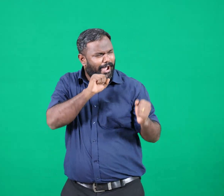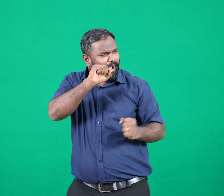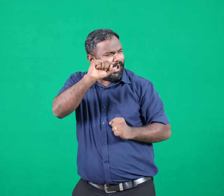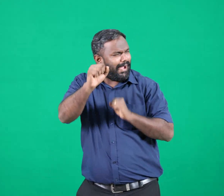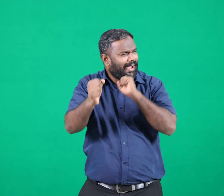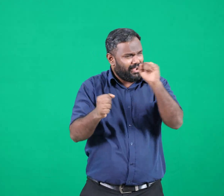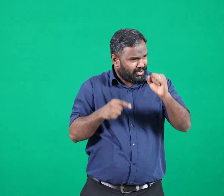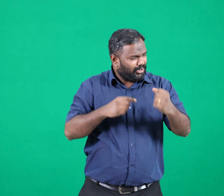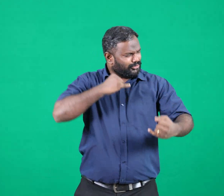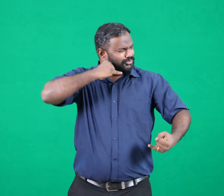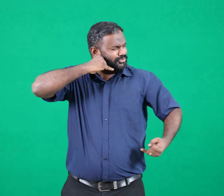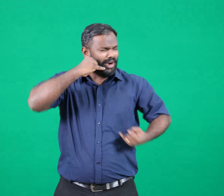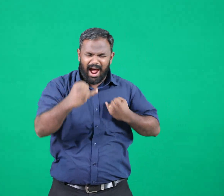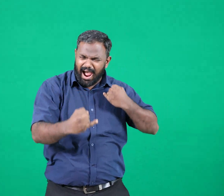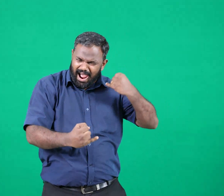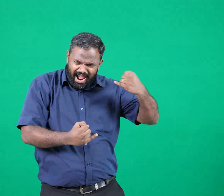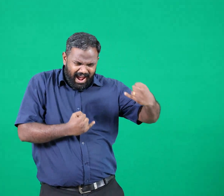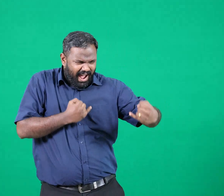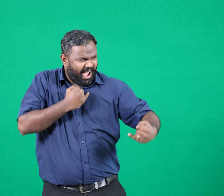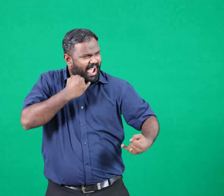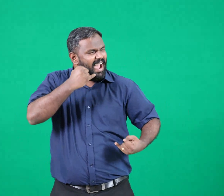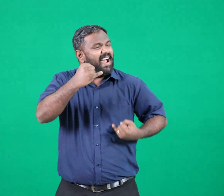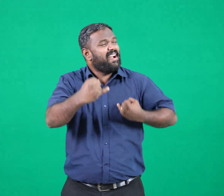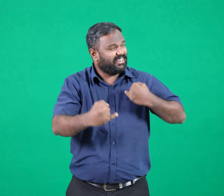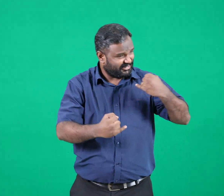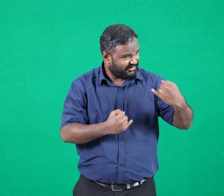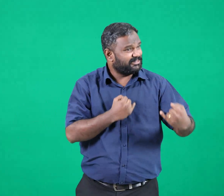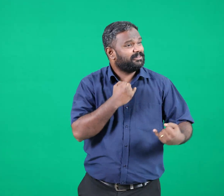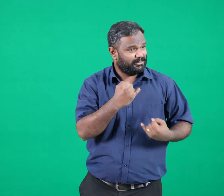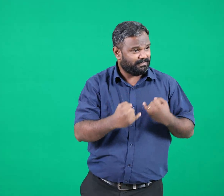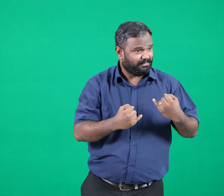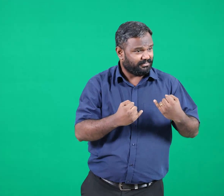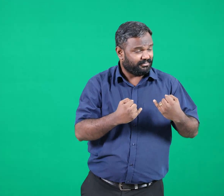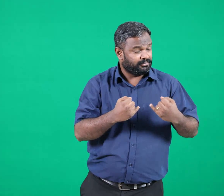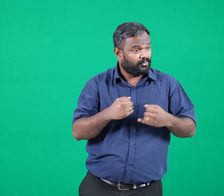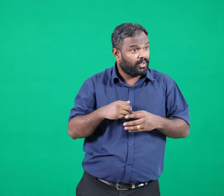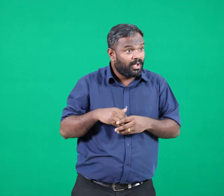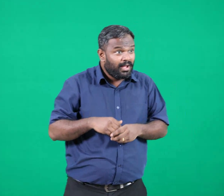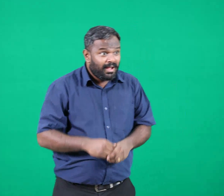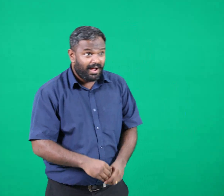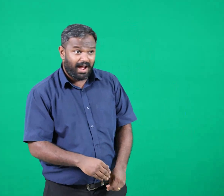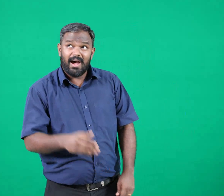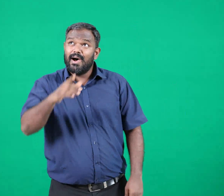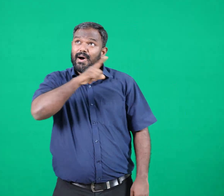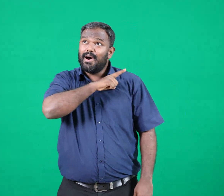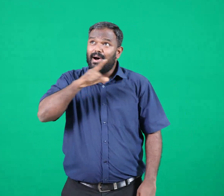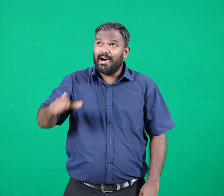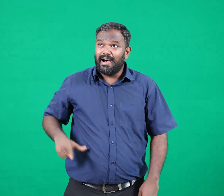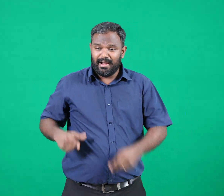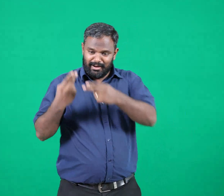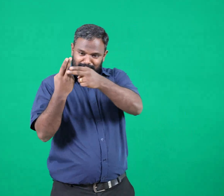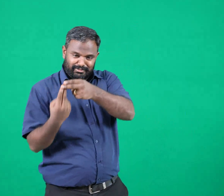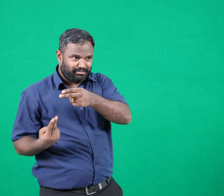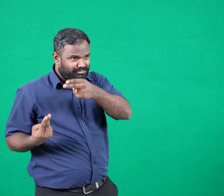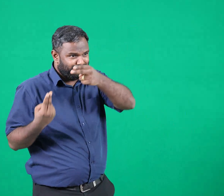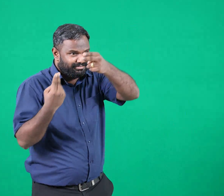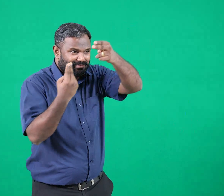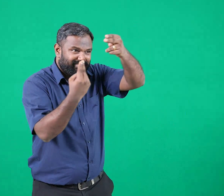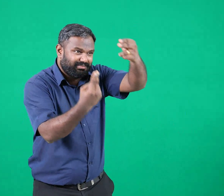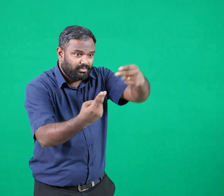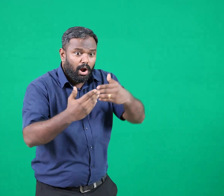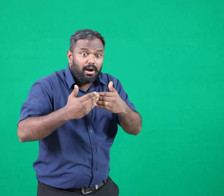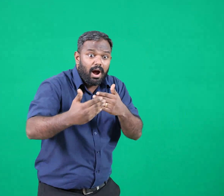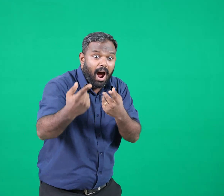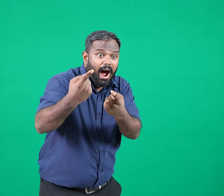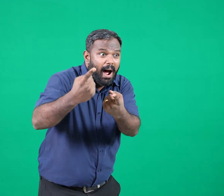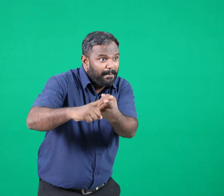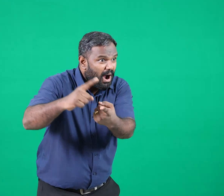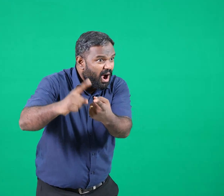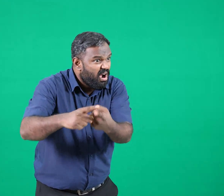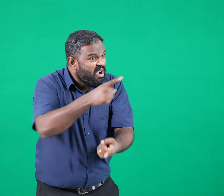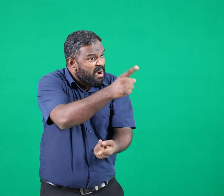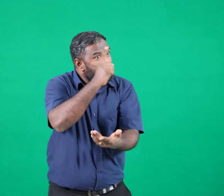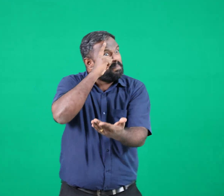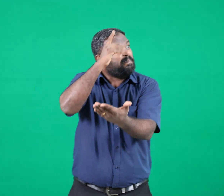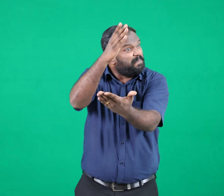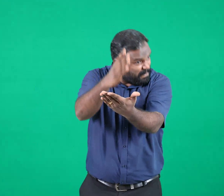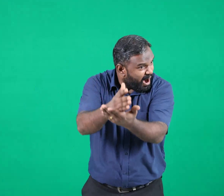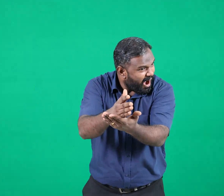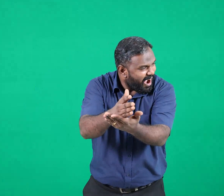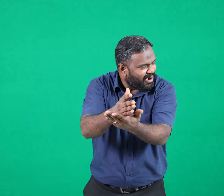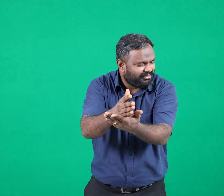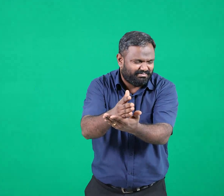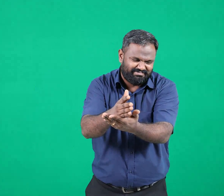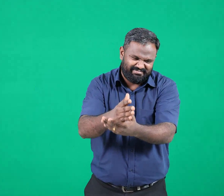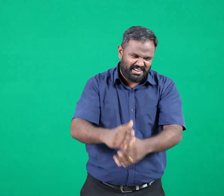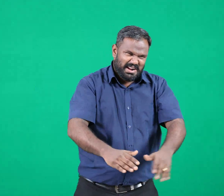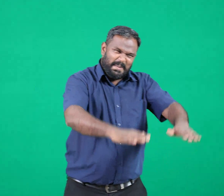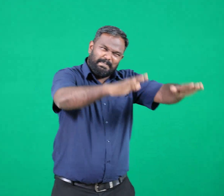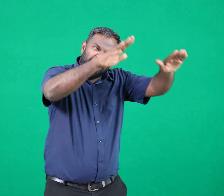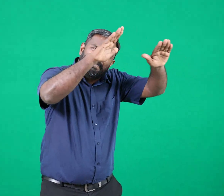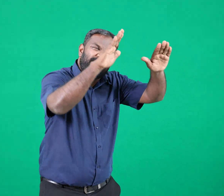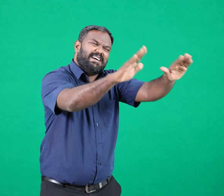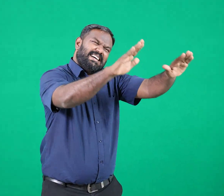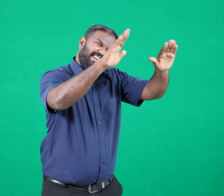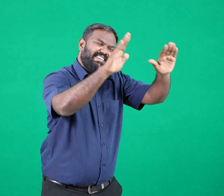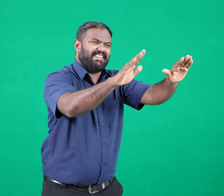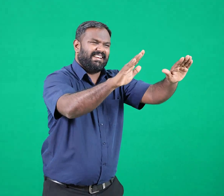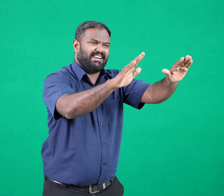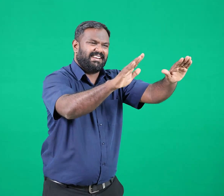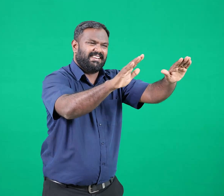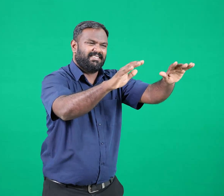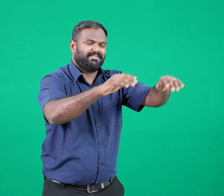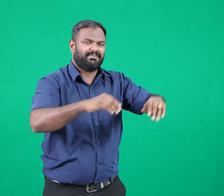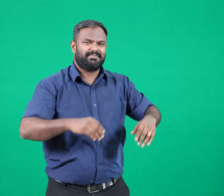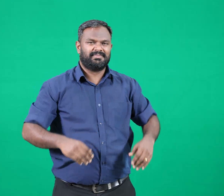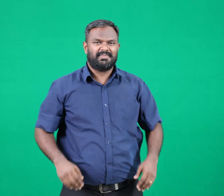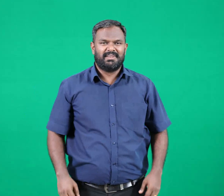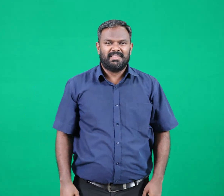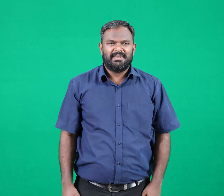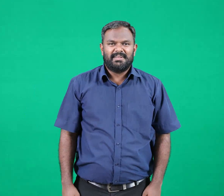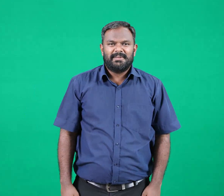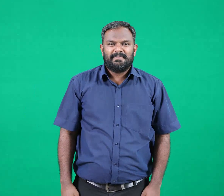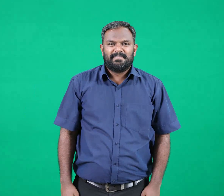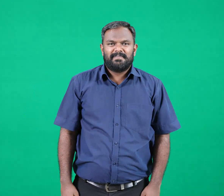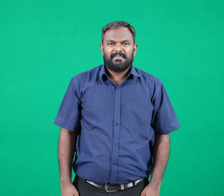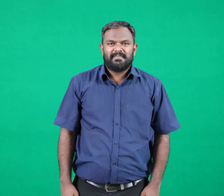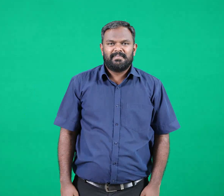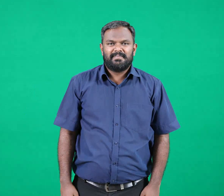Blessed is she who has believed that the Lord ' s word to her will be fulfilled."